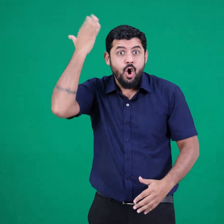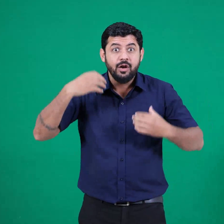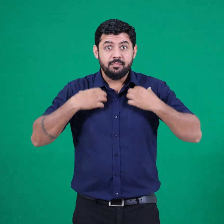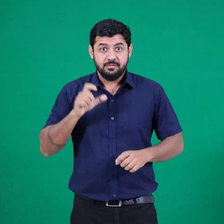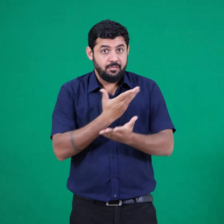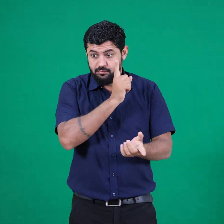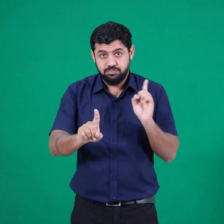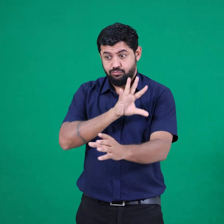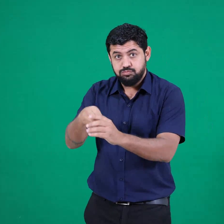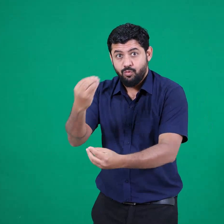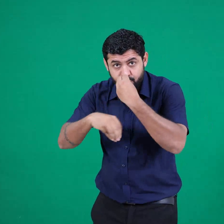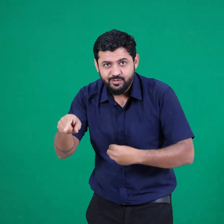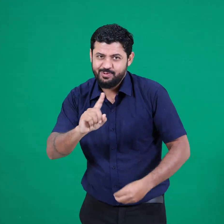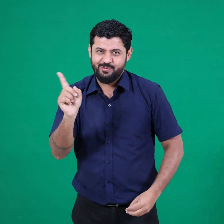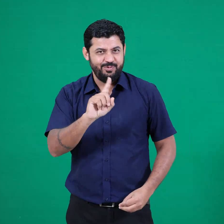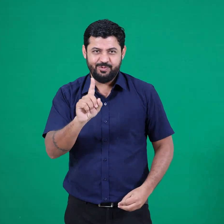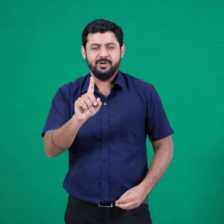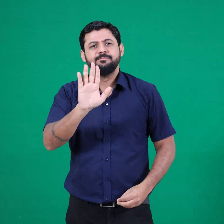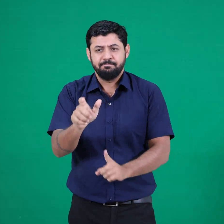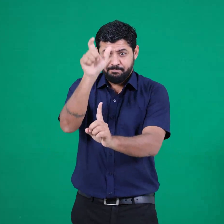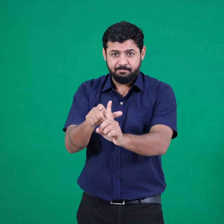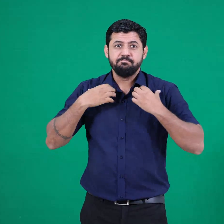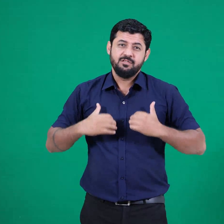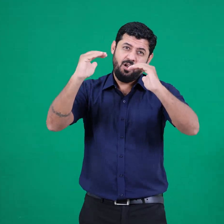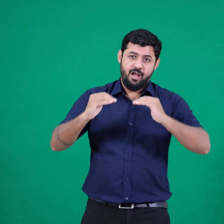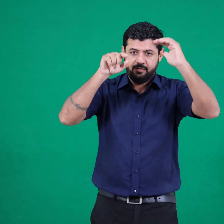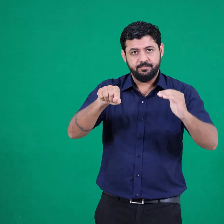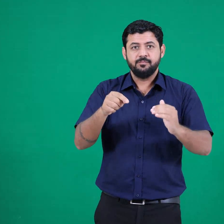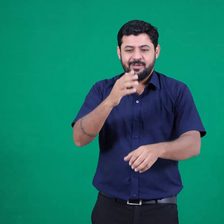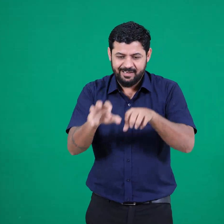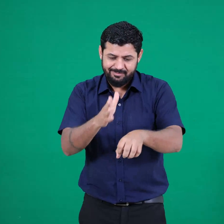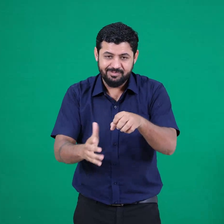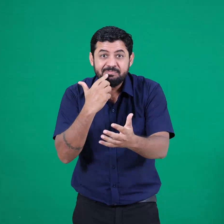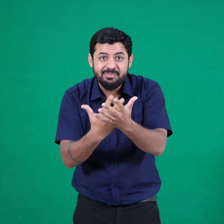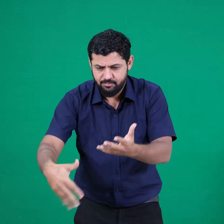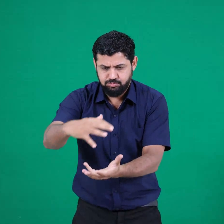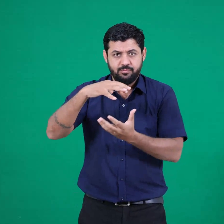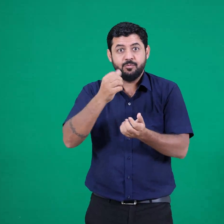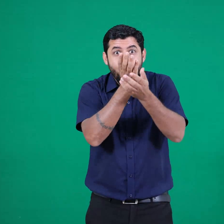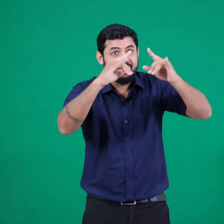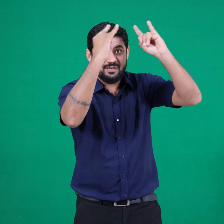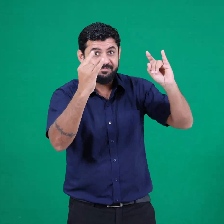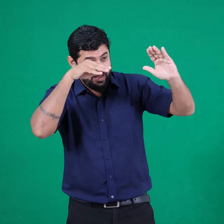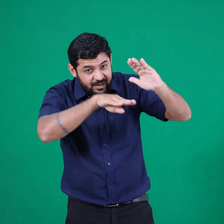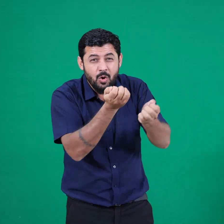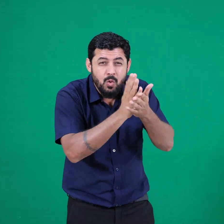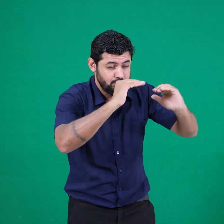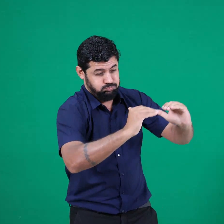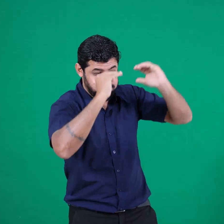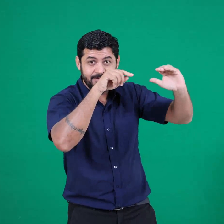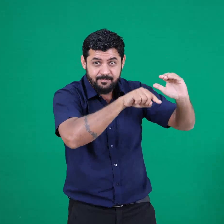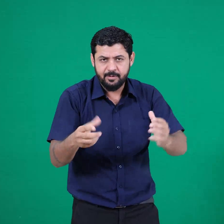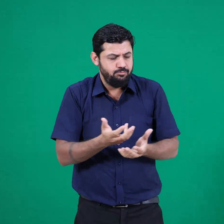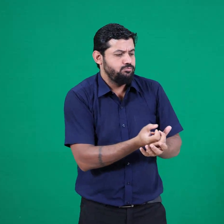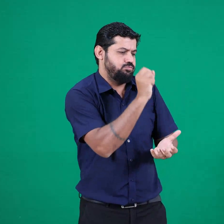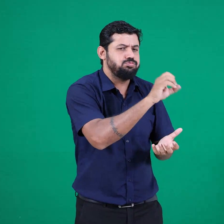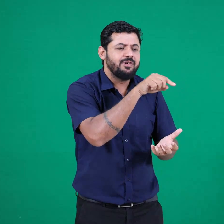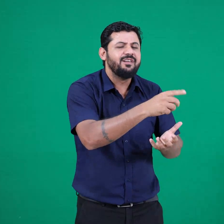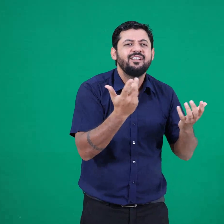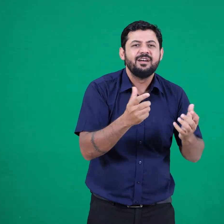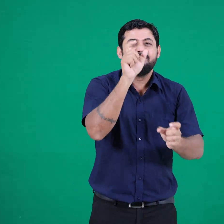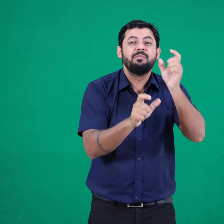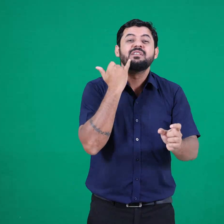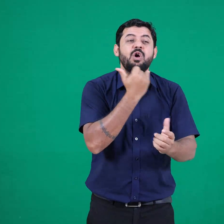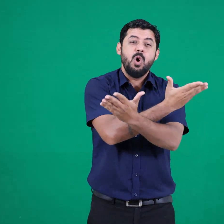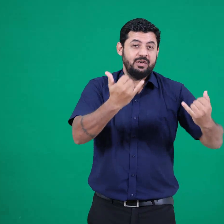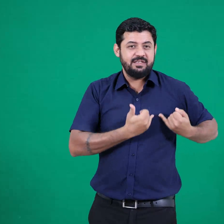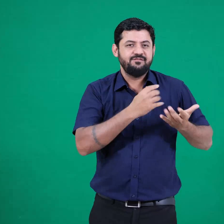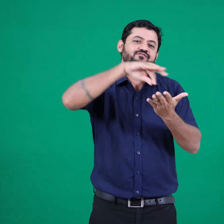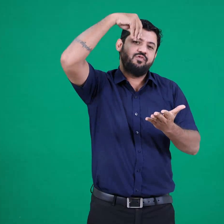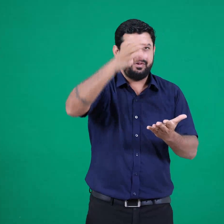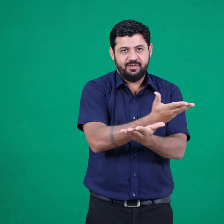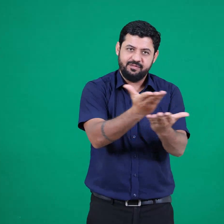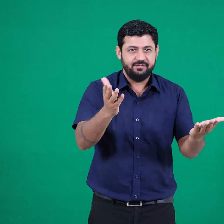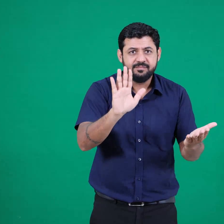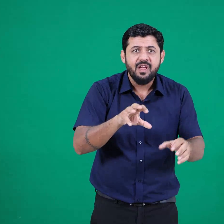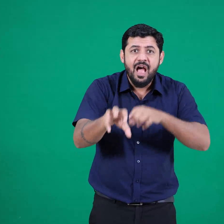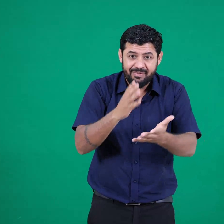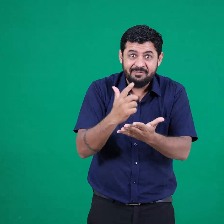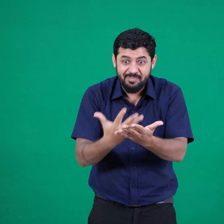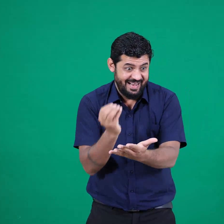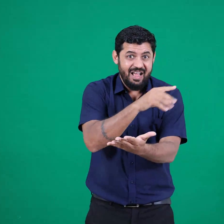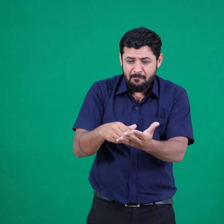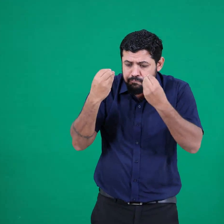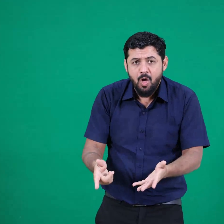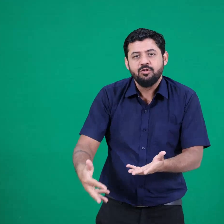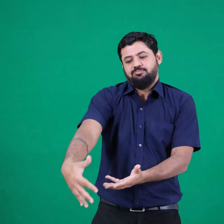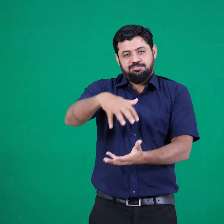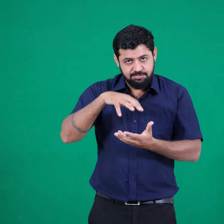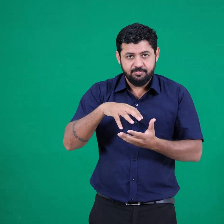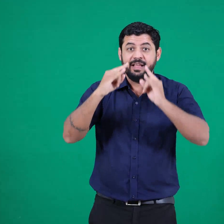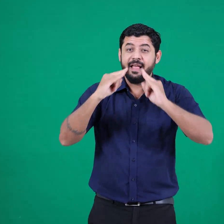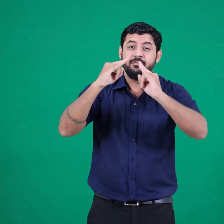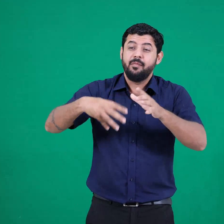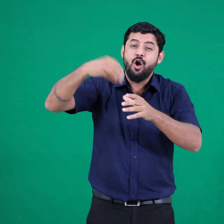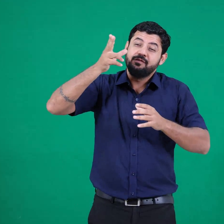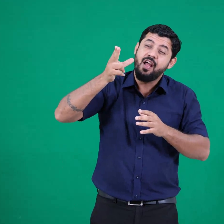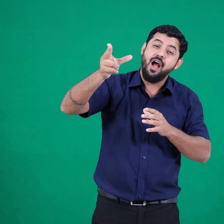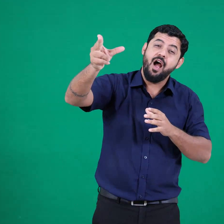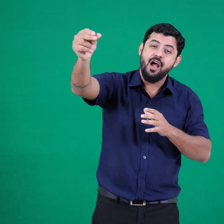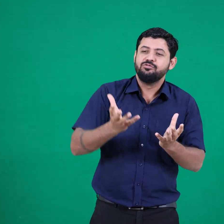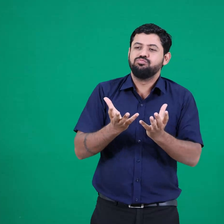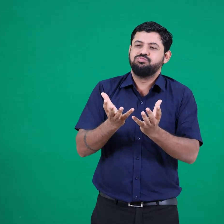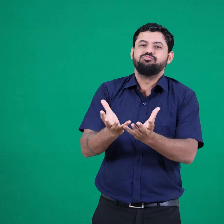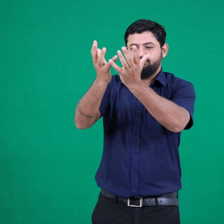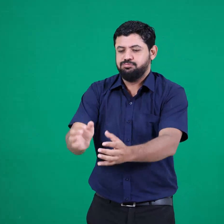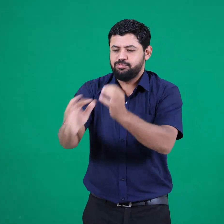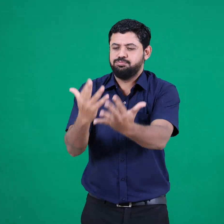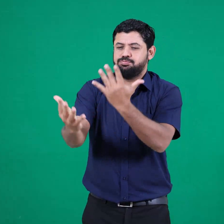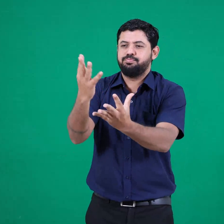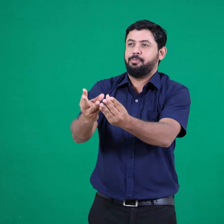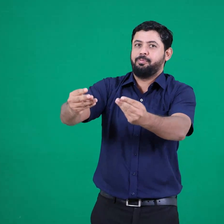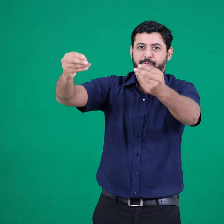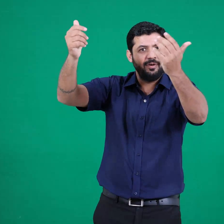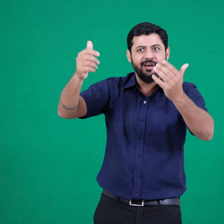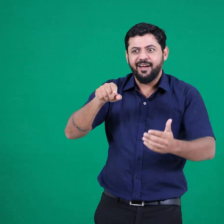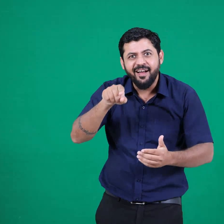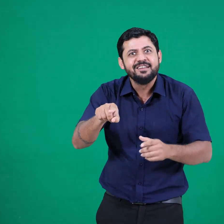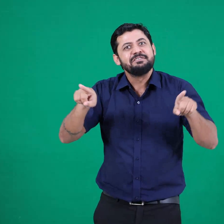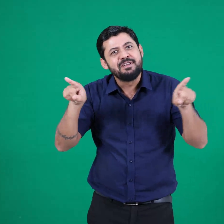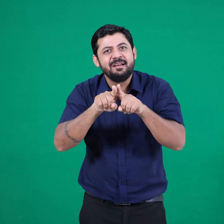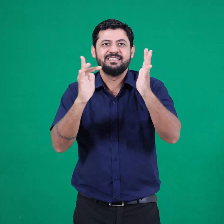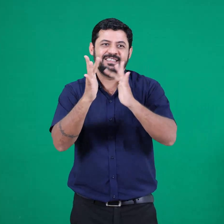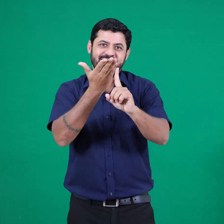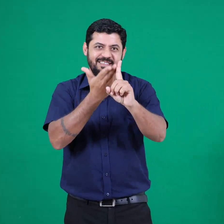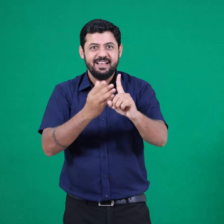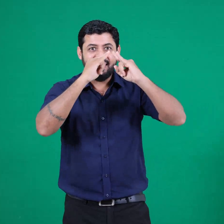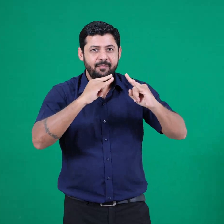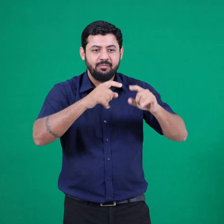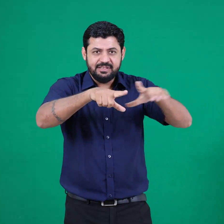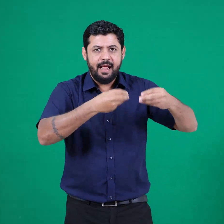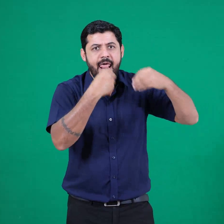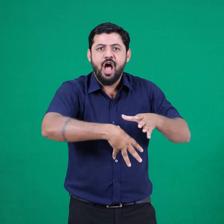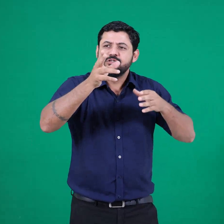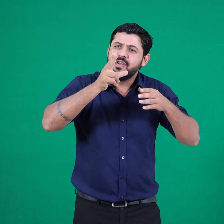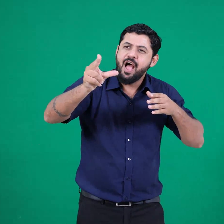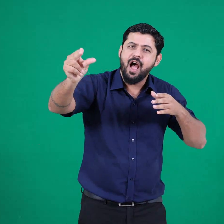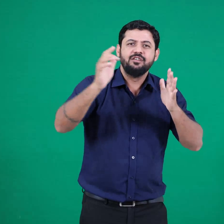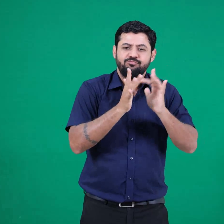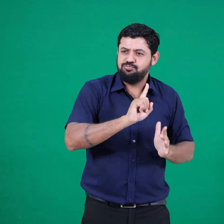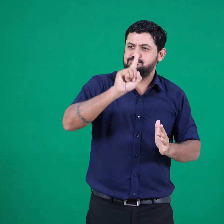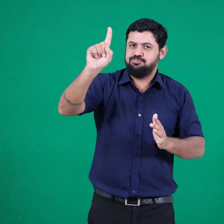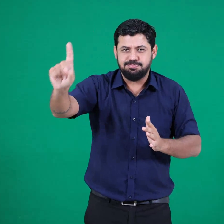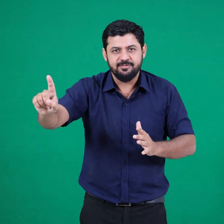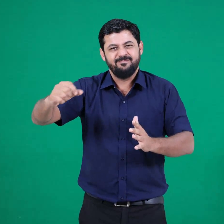Although the high priest brings the blood of animals into the Holy Place as a sacrifice for sin, the bodies are burned outside the camp.